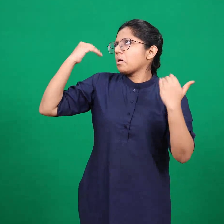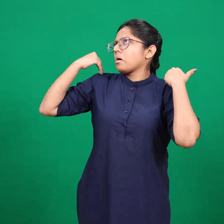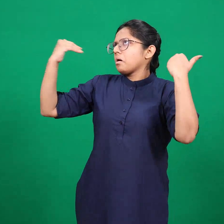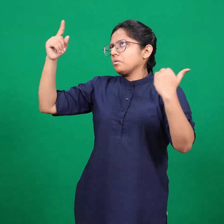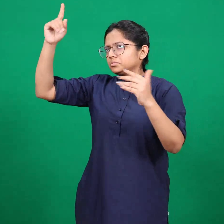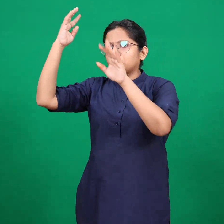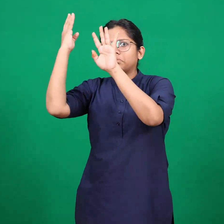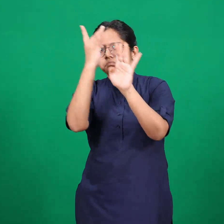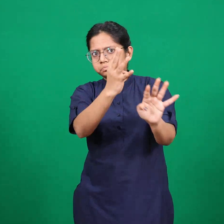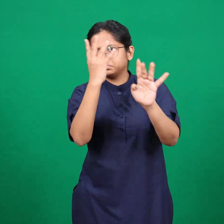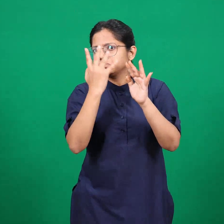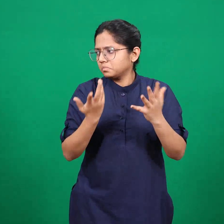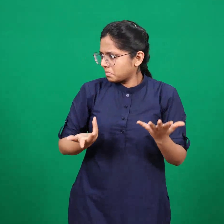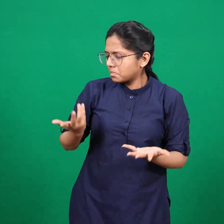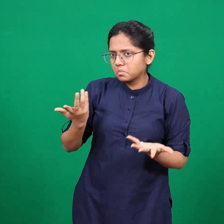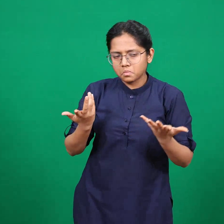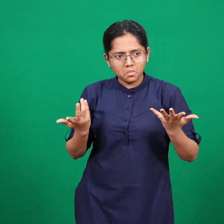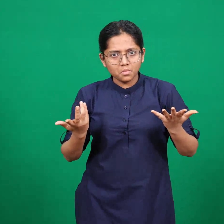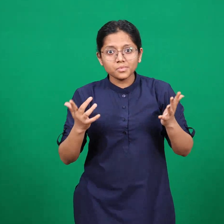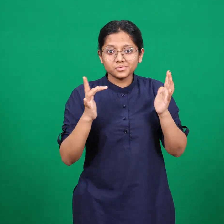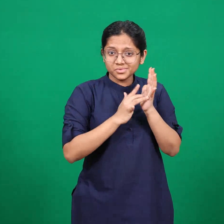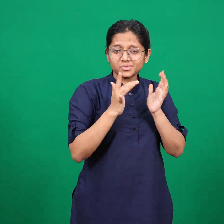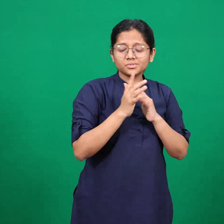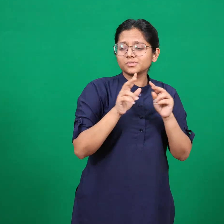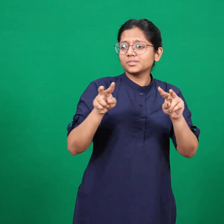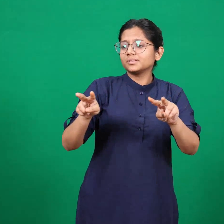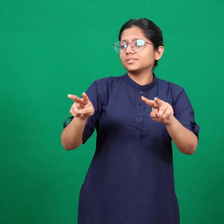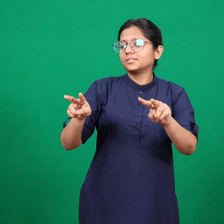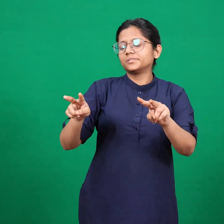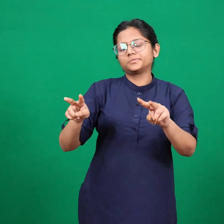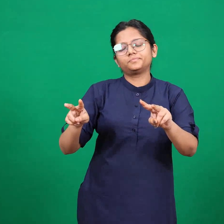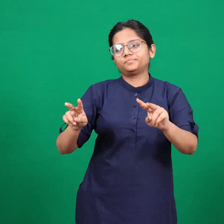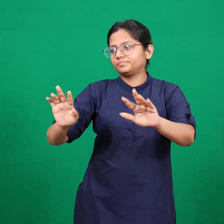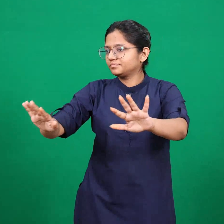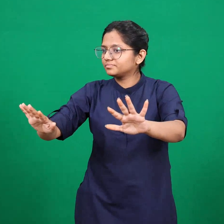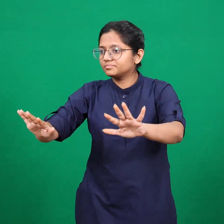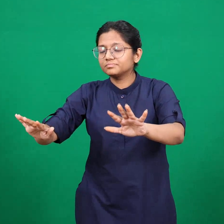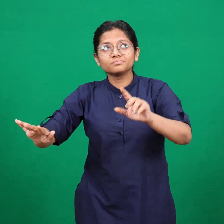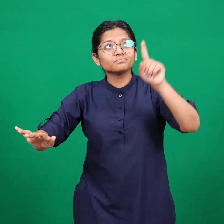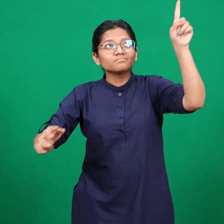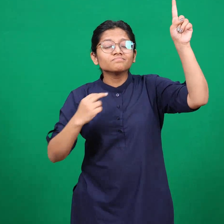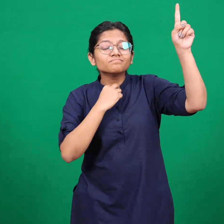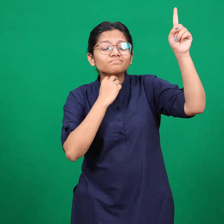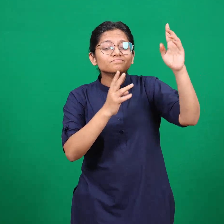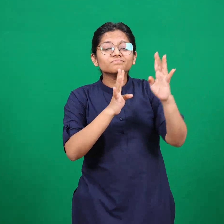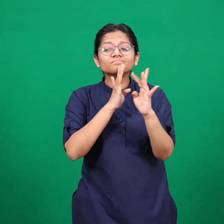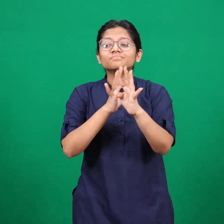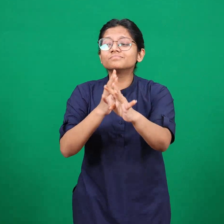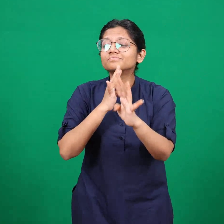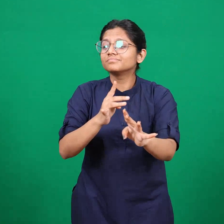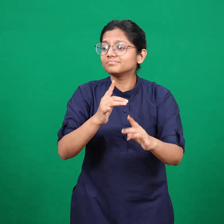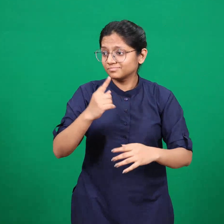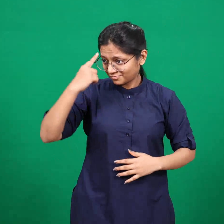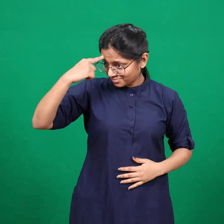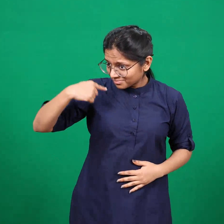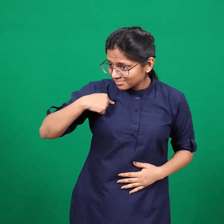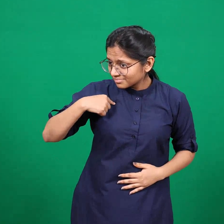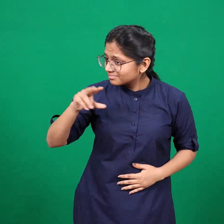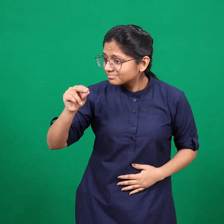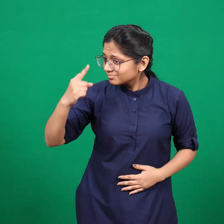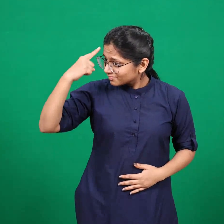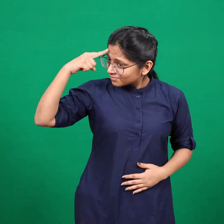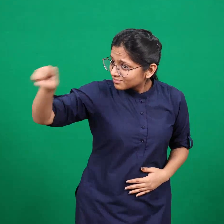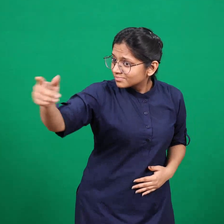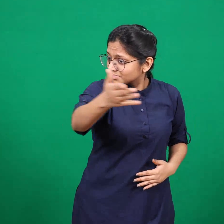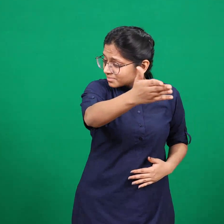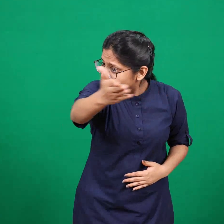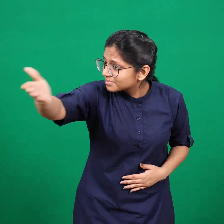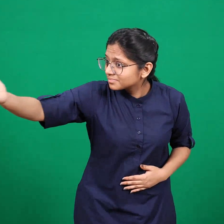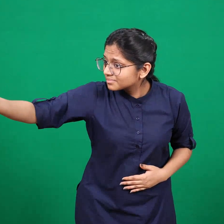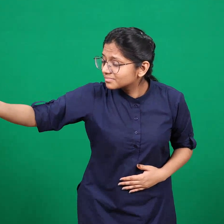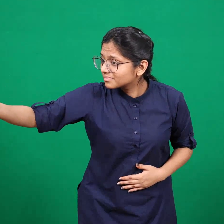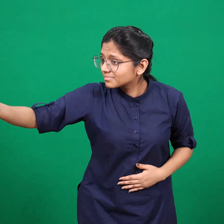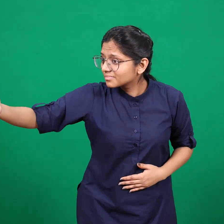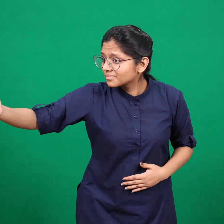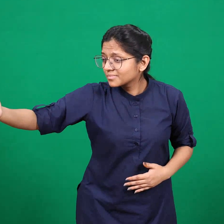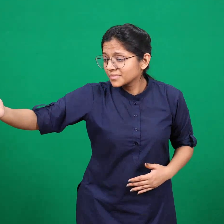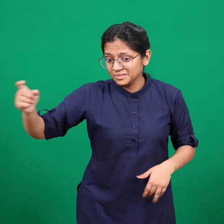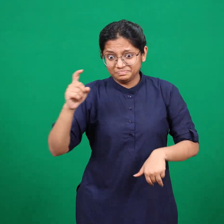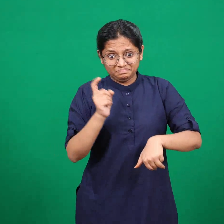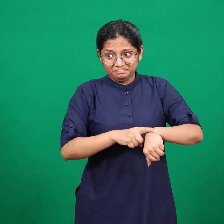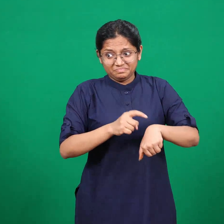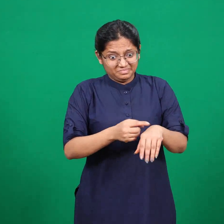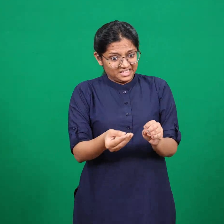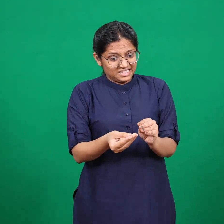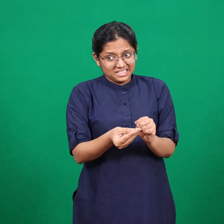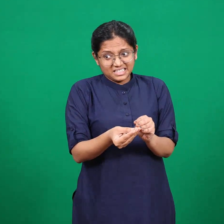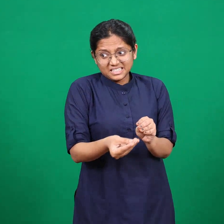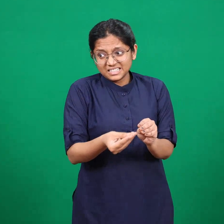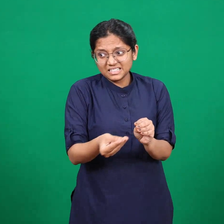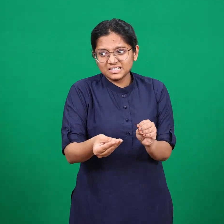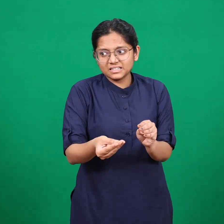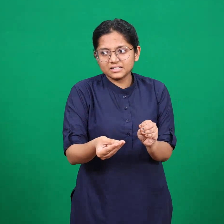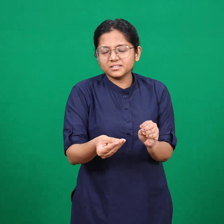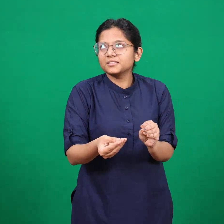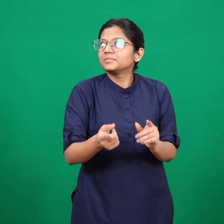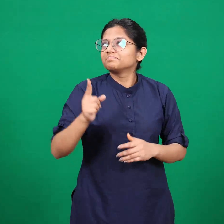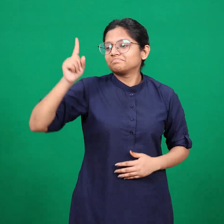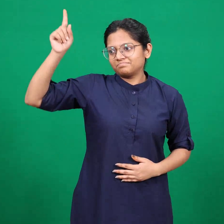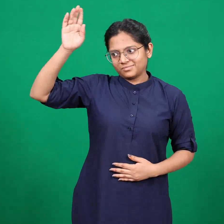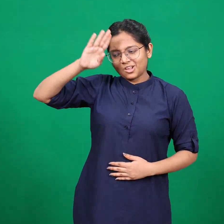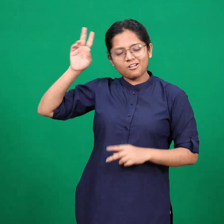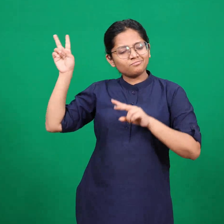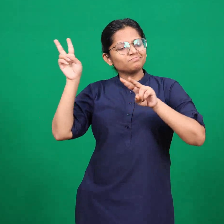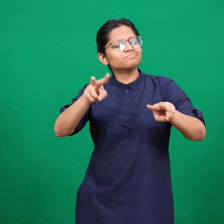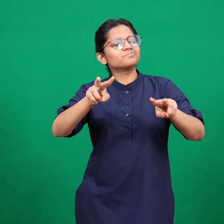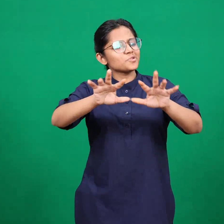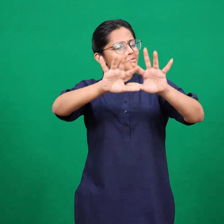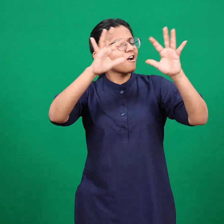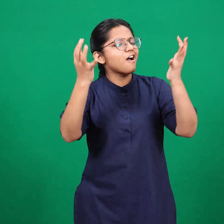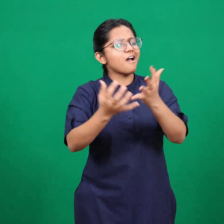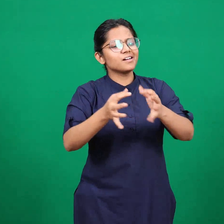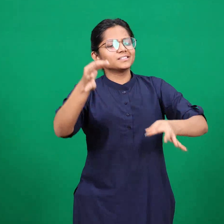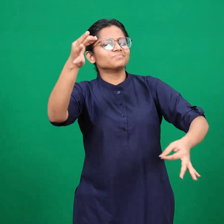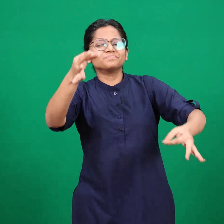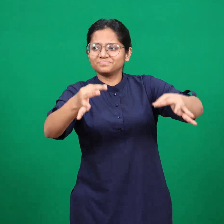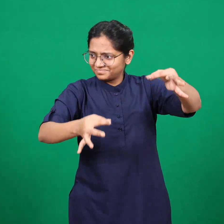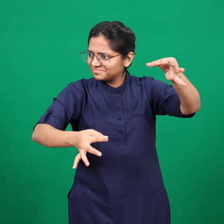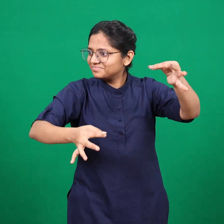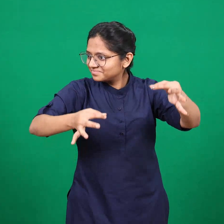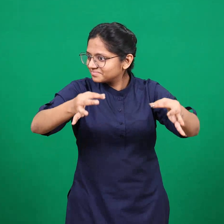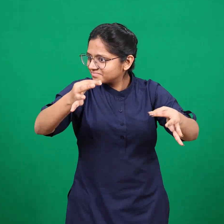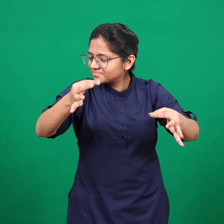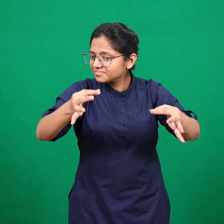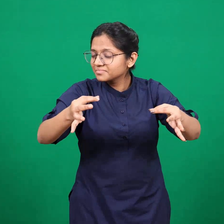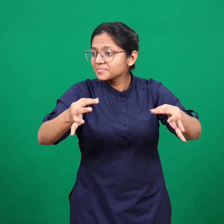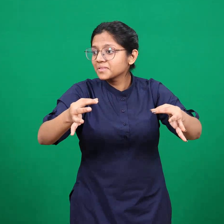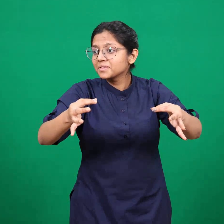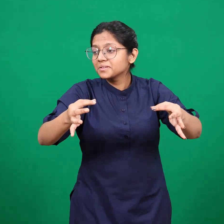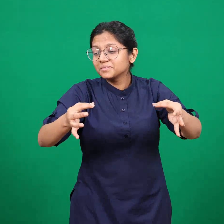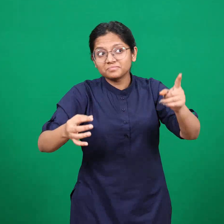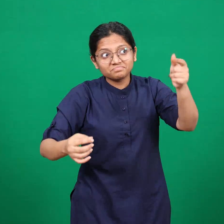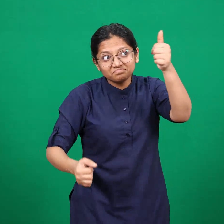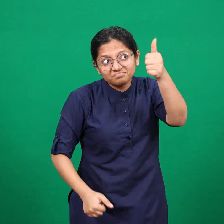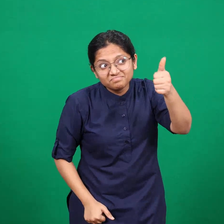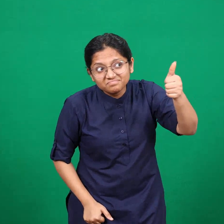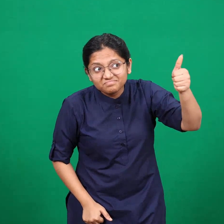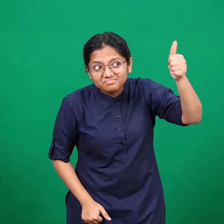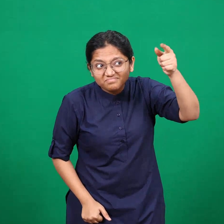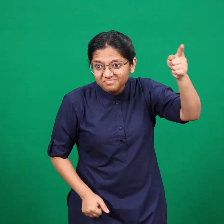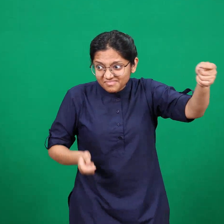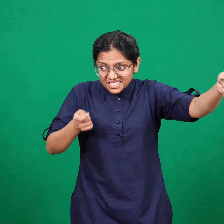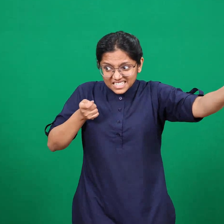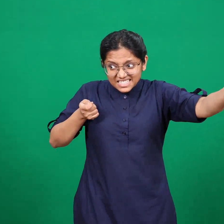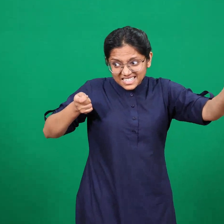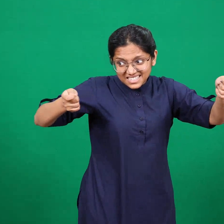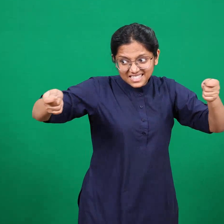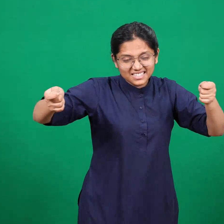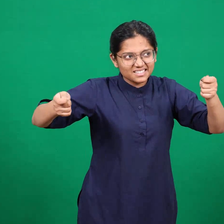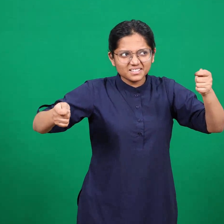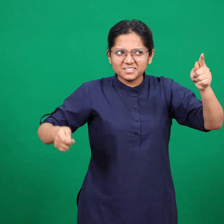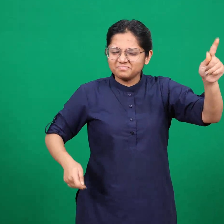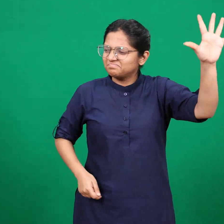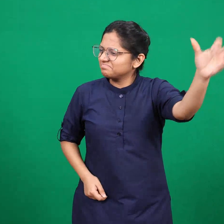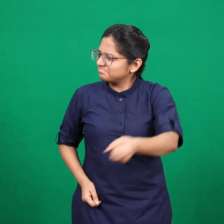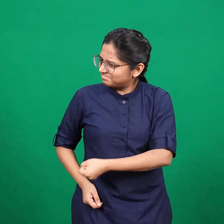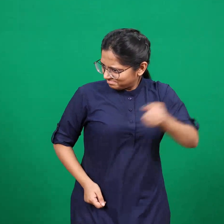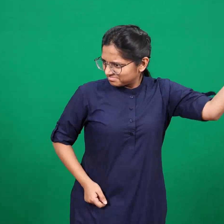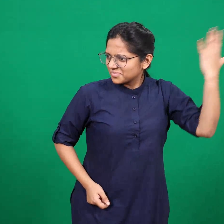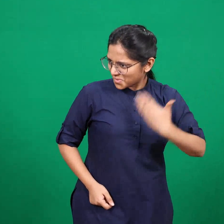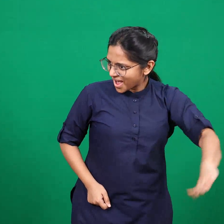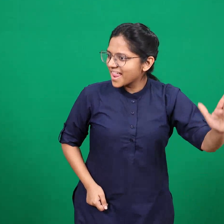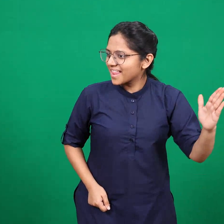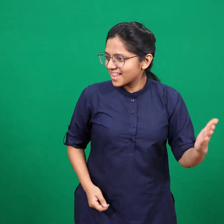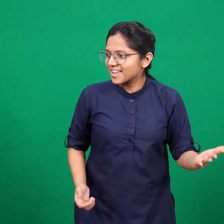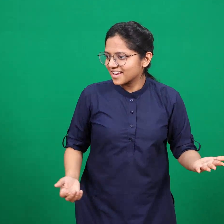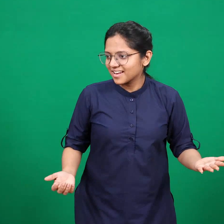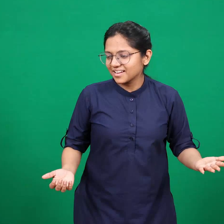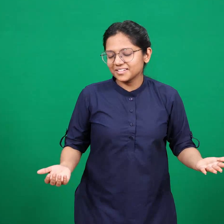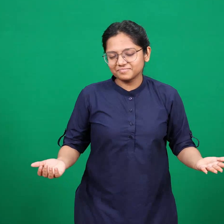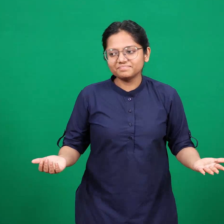In response, Jesus said, "This voice was not for My benefit, but yours. Now judgment is upon this world;